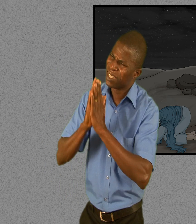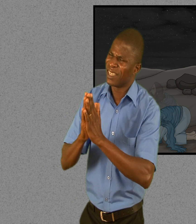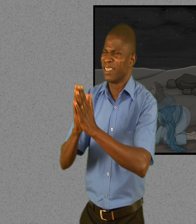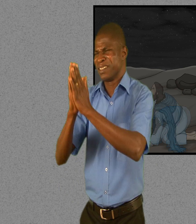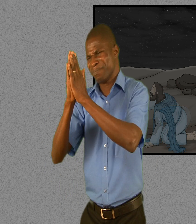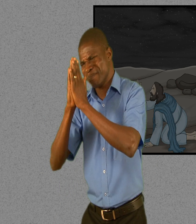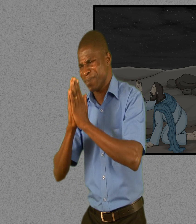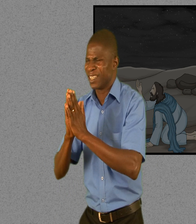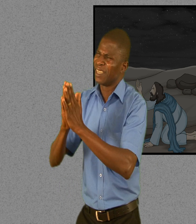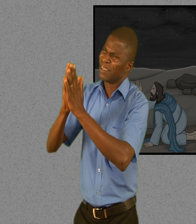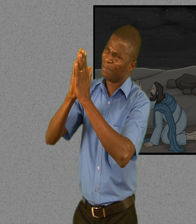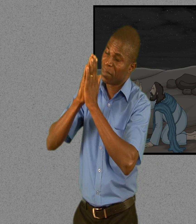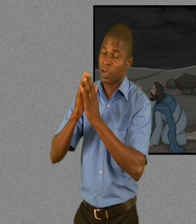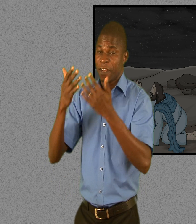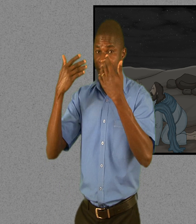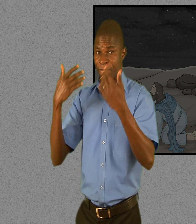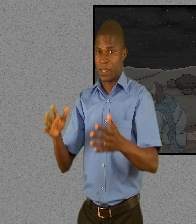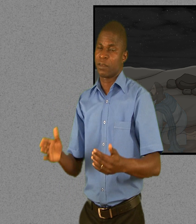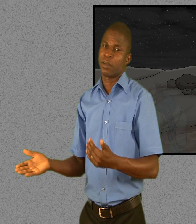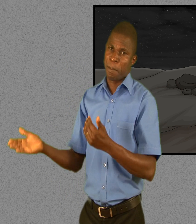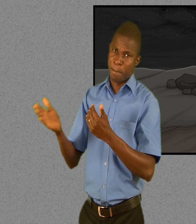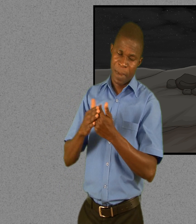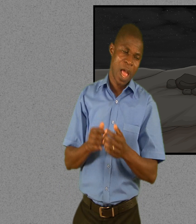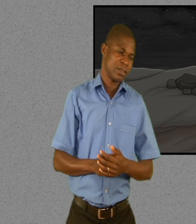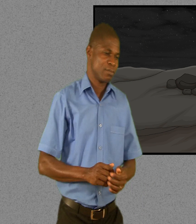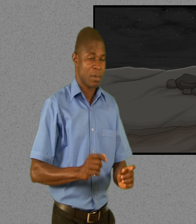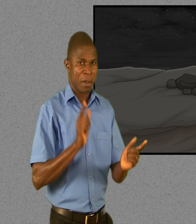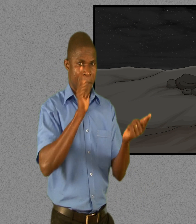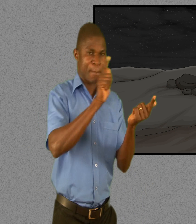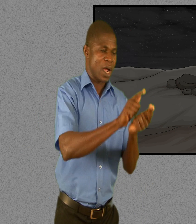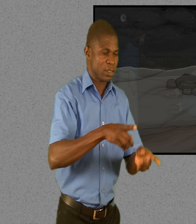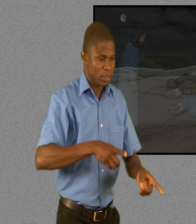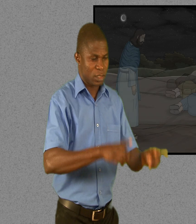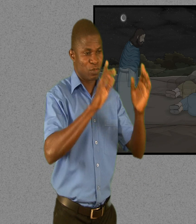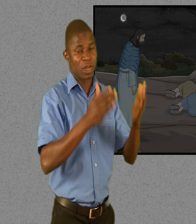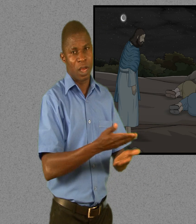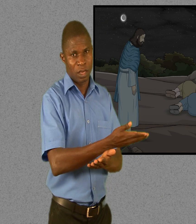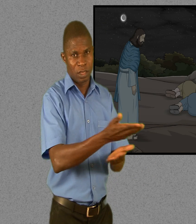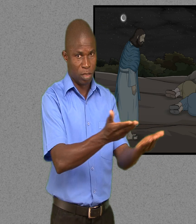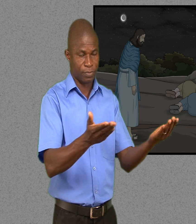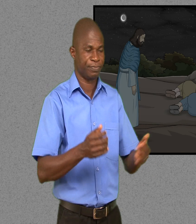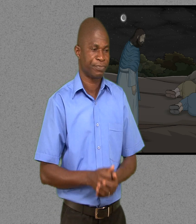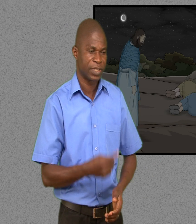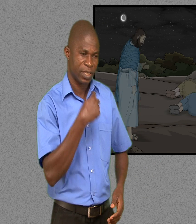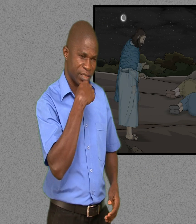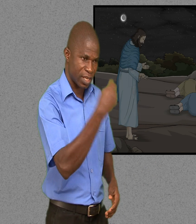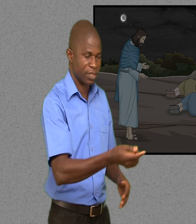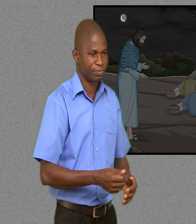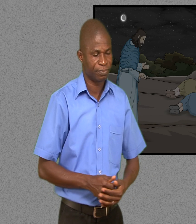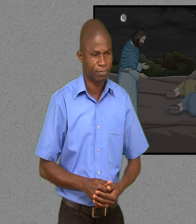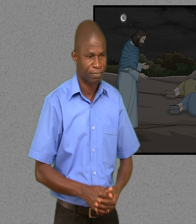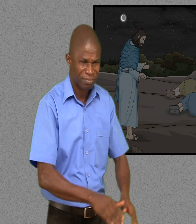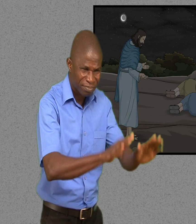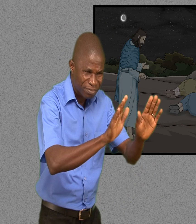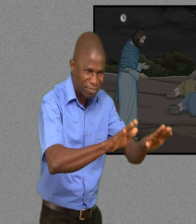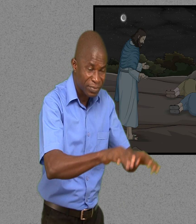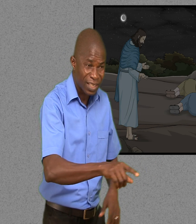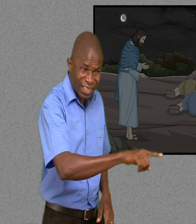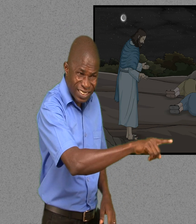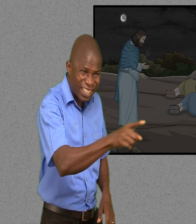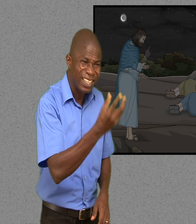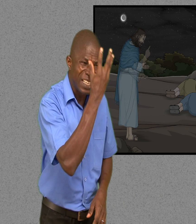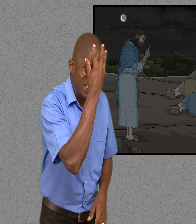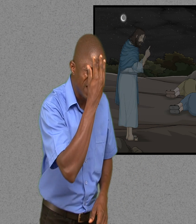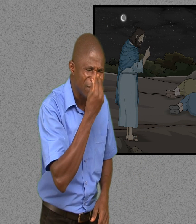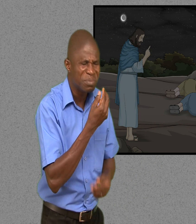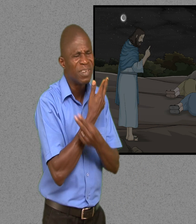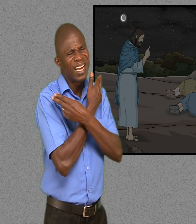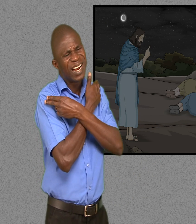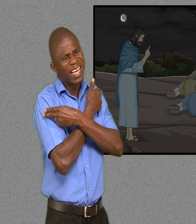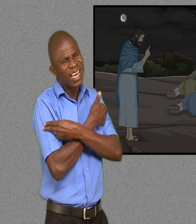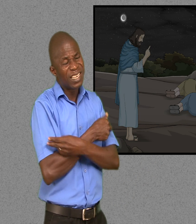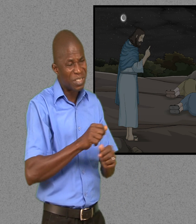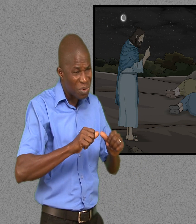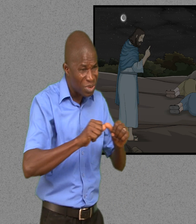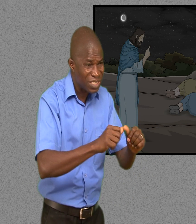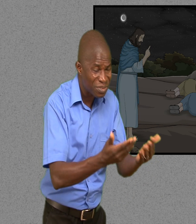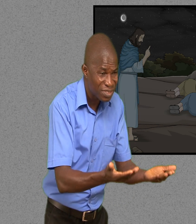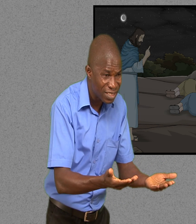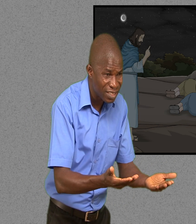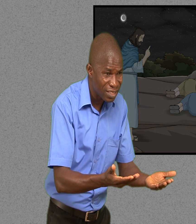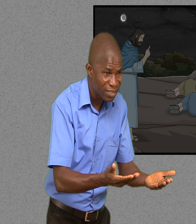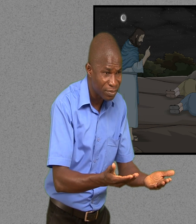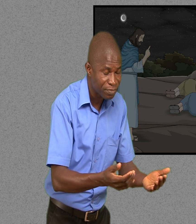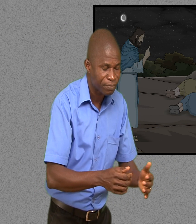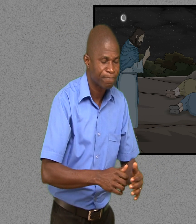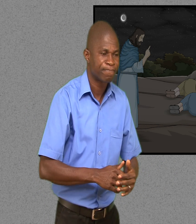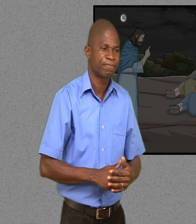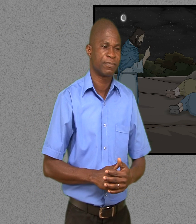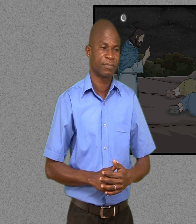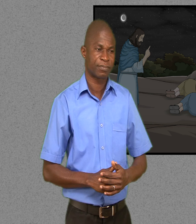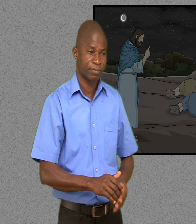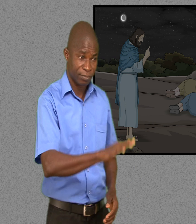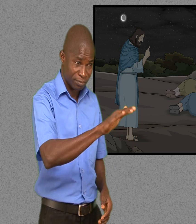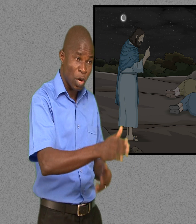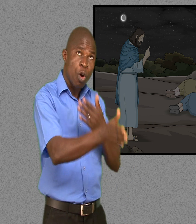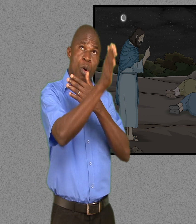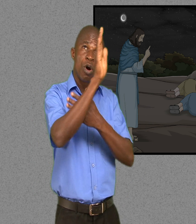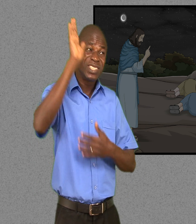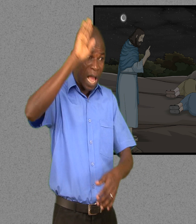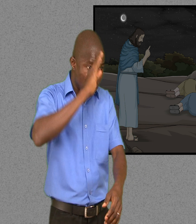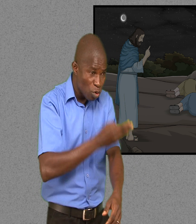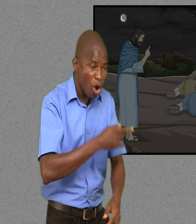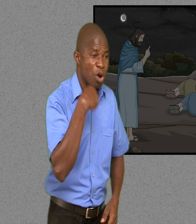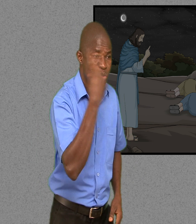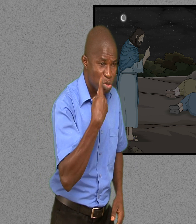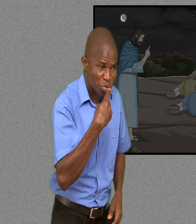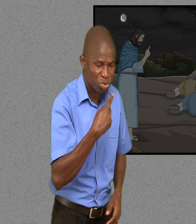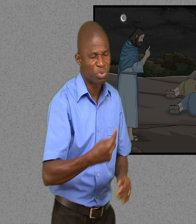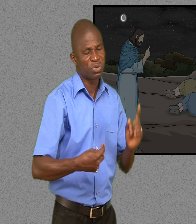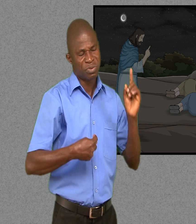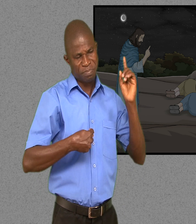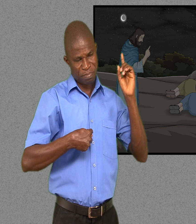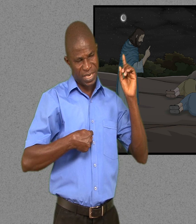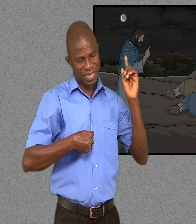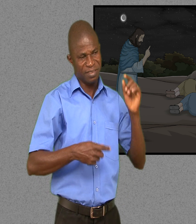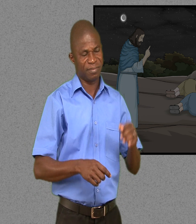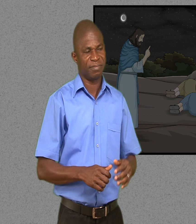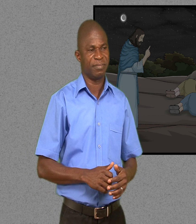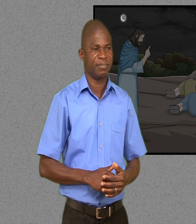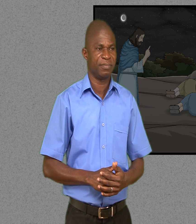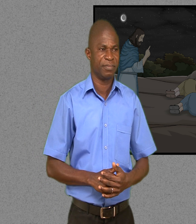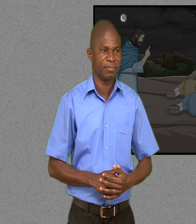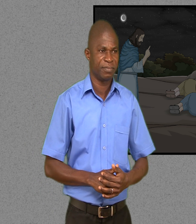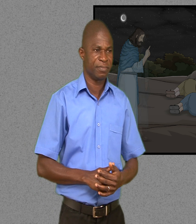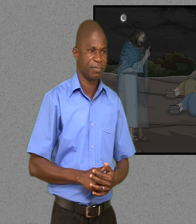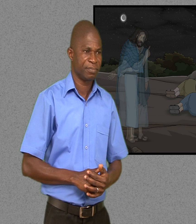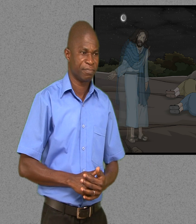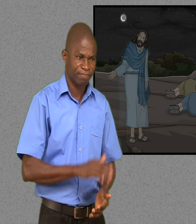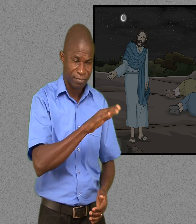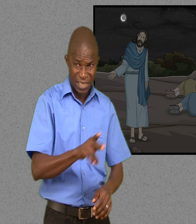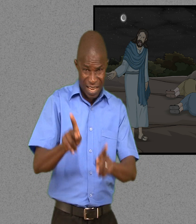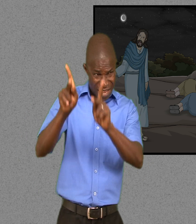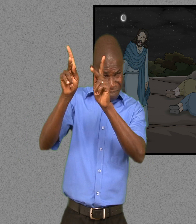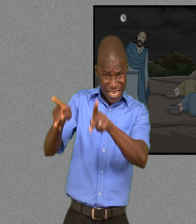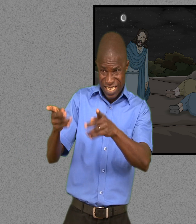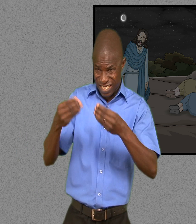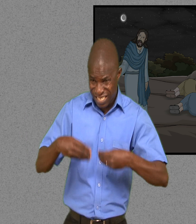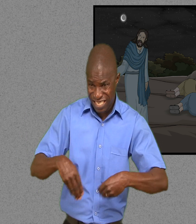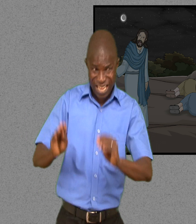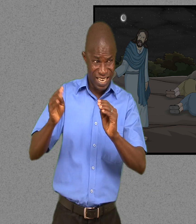Then He returned to the disciples and said, “Are you still sleeping and resting? Look, the hour is near, and the Son of Man is betrayed into the hands of sinners. Rise, let us go!